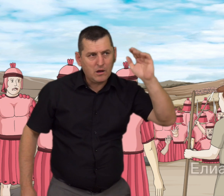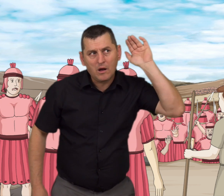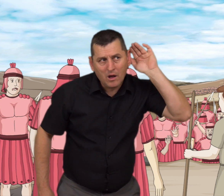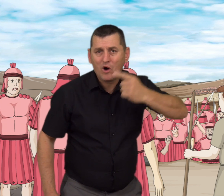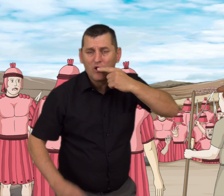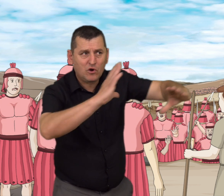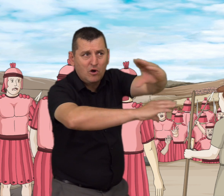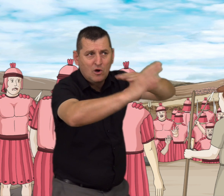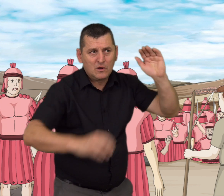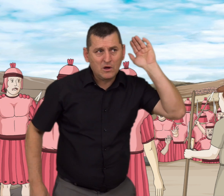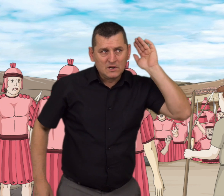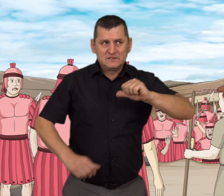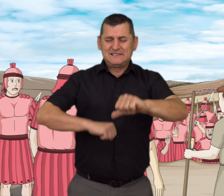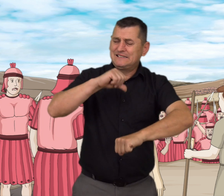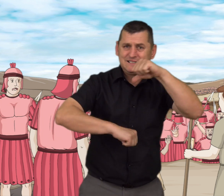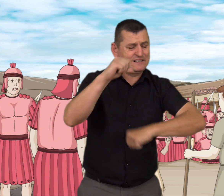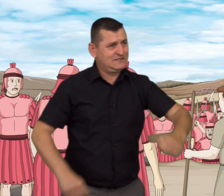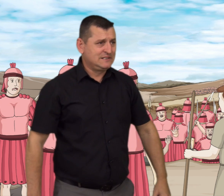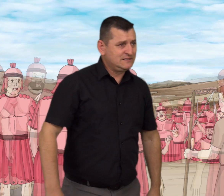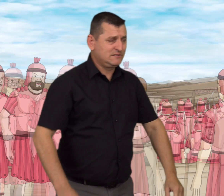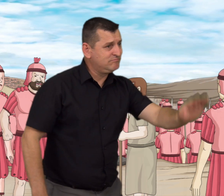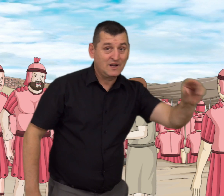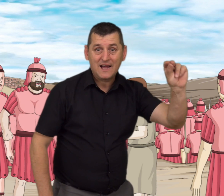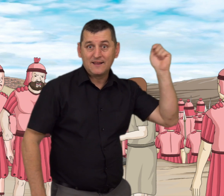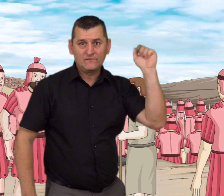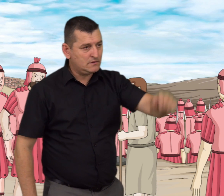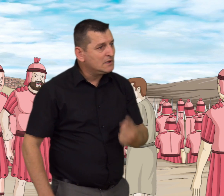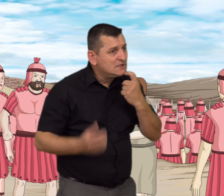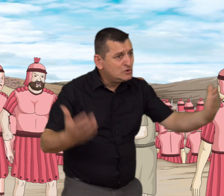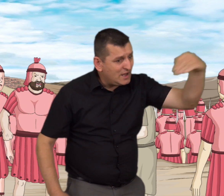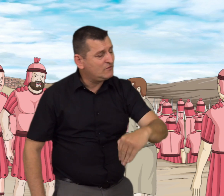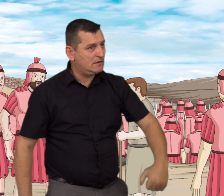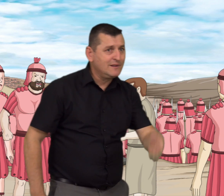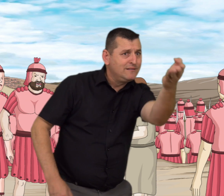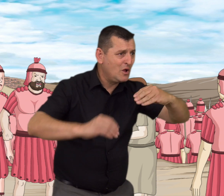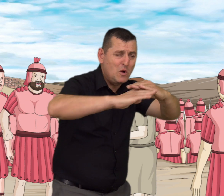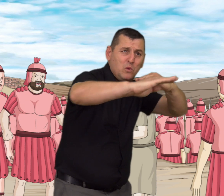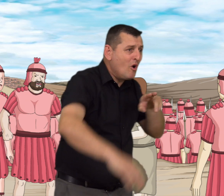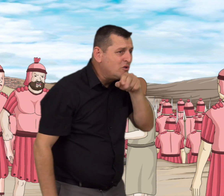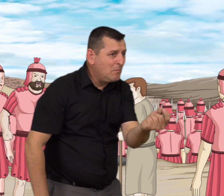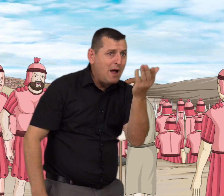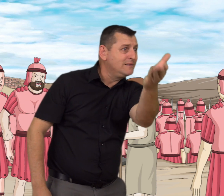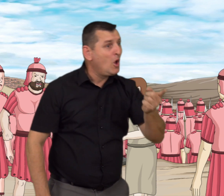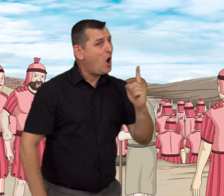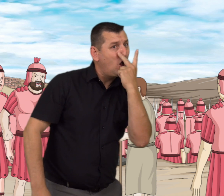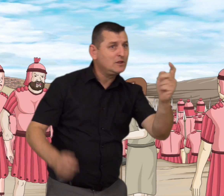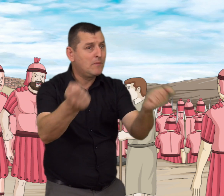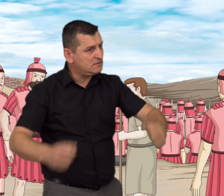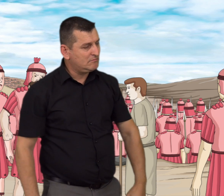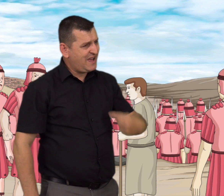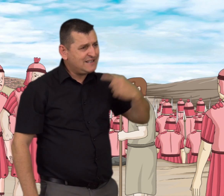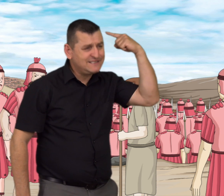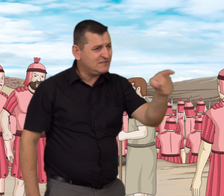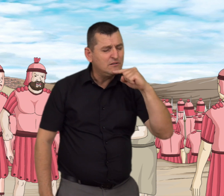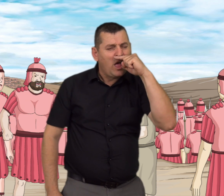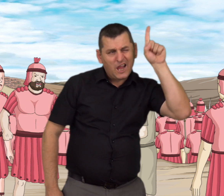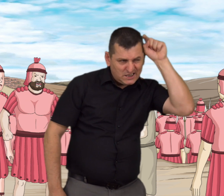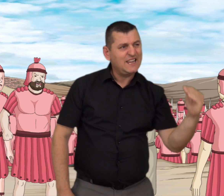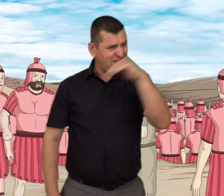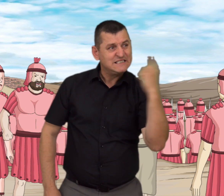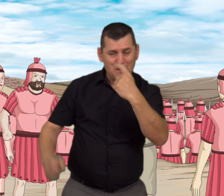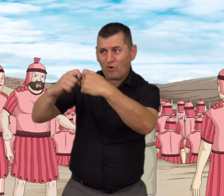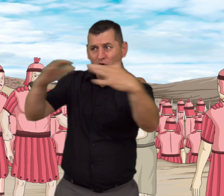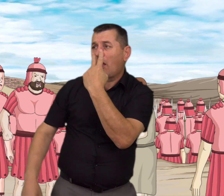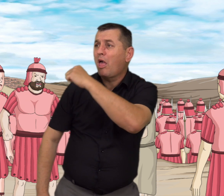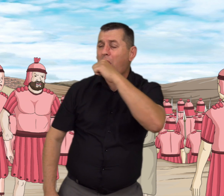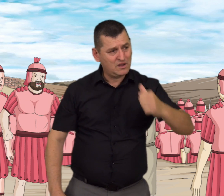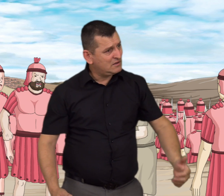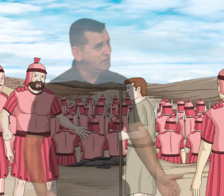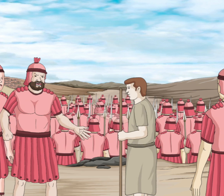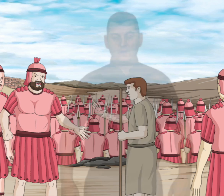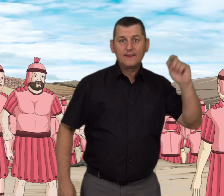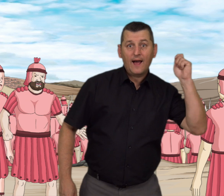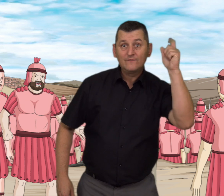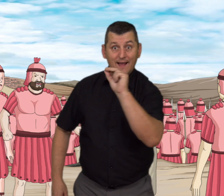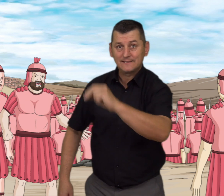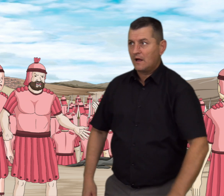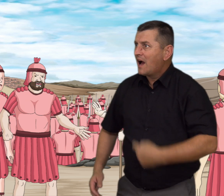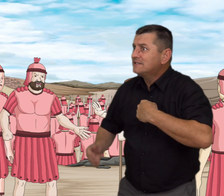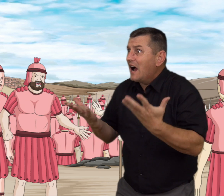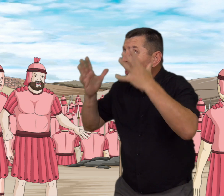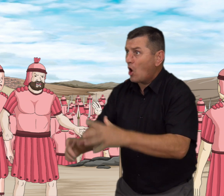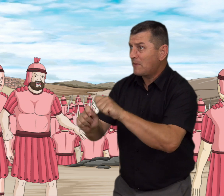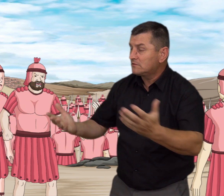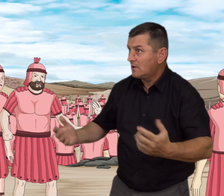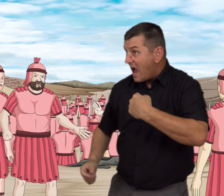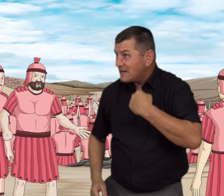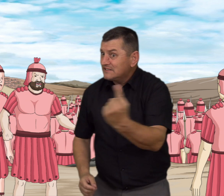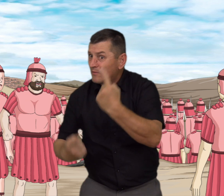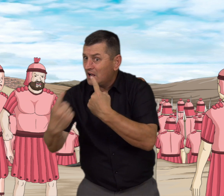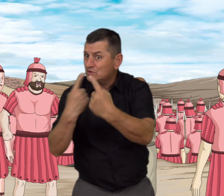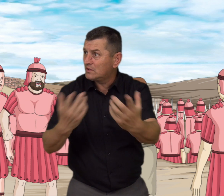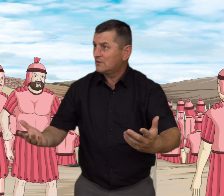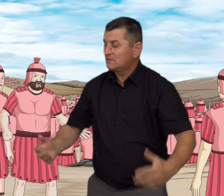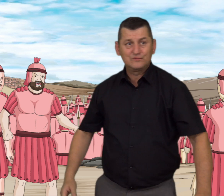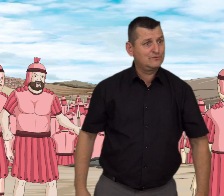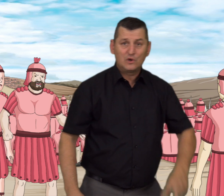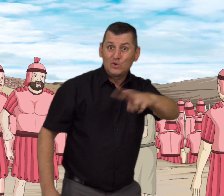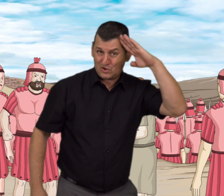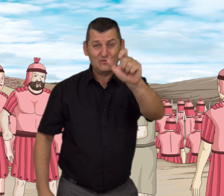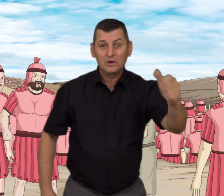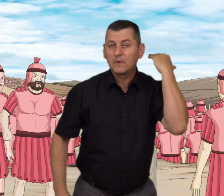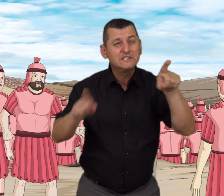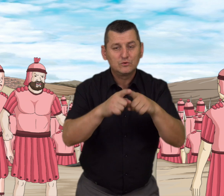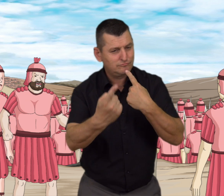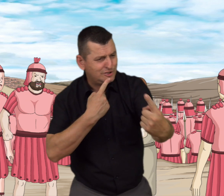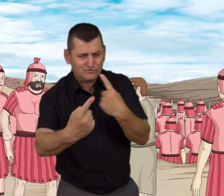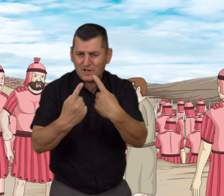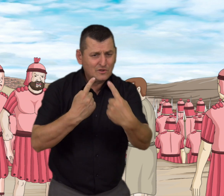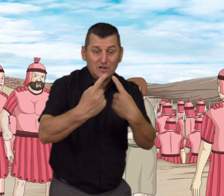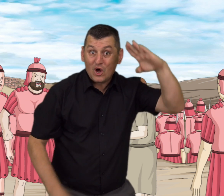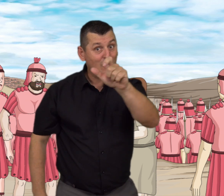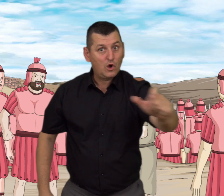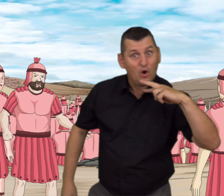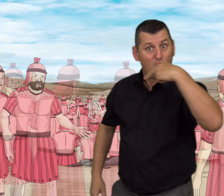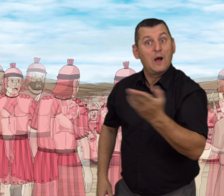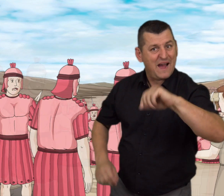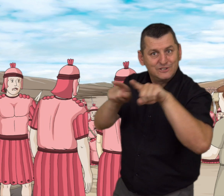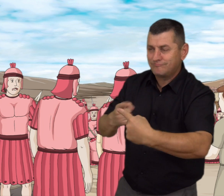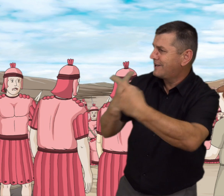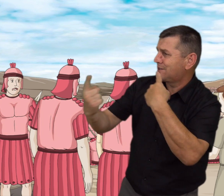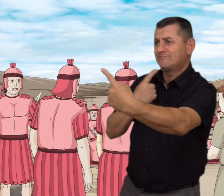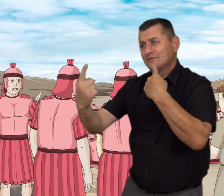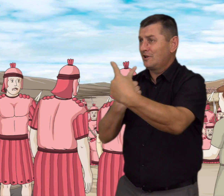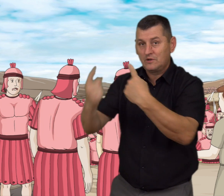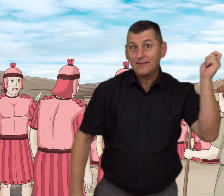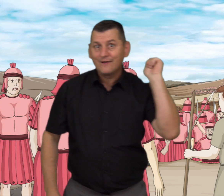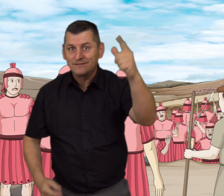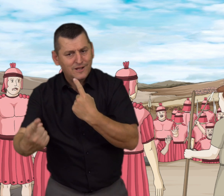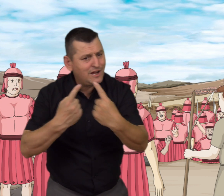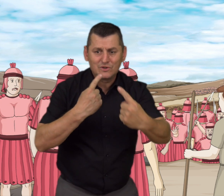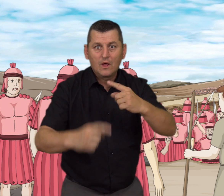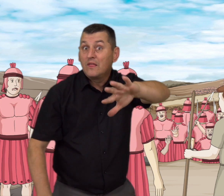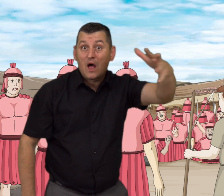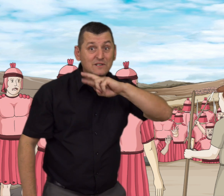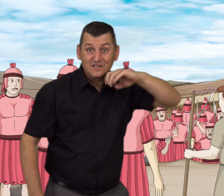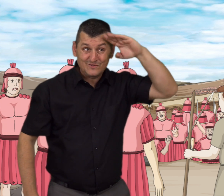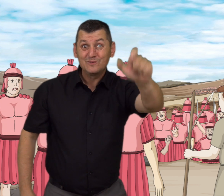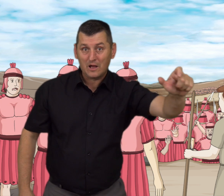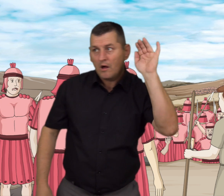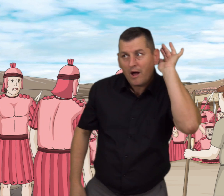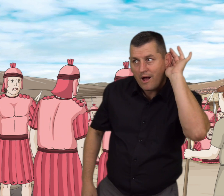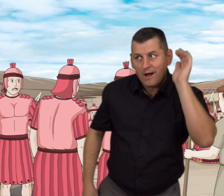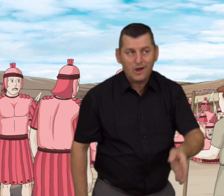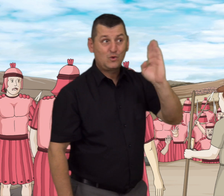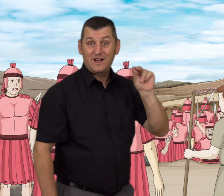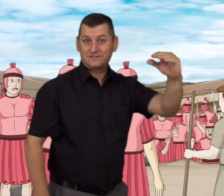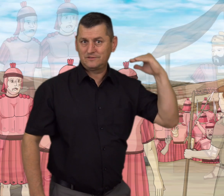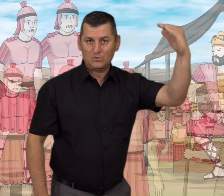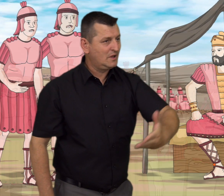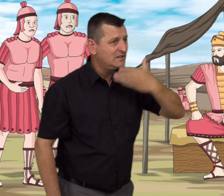“And with whom did you leave those few sheep in the wilderness? I know your pride and wickedness of heart—you have come down to see the battle!” “What have I done now?” said David. “Was it not just a question?” Then he turned from him toward another and asked about the offer, and those people answered him just as the first ones had answered.